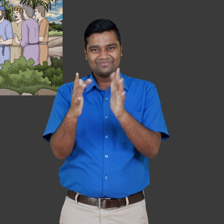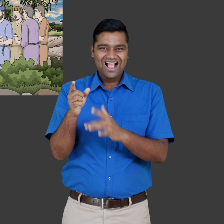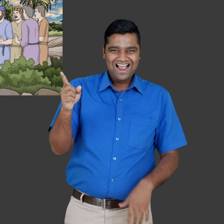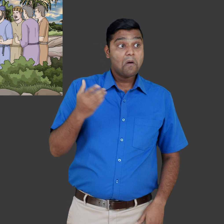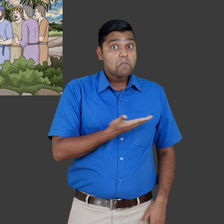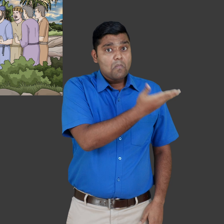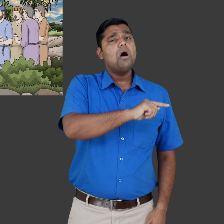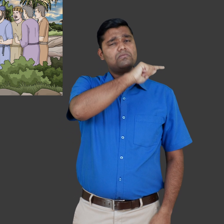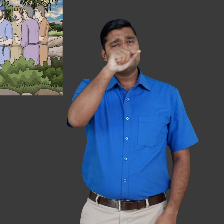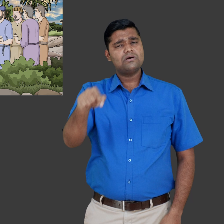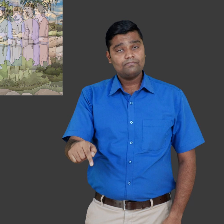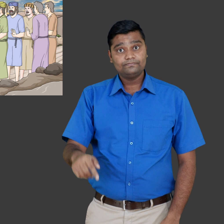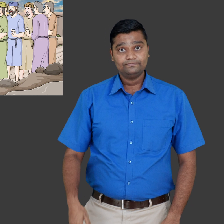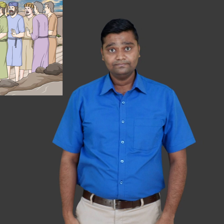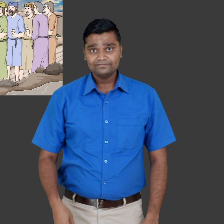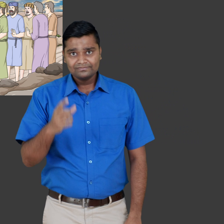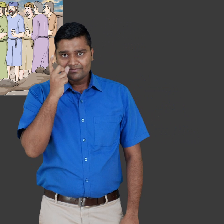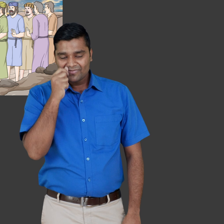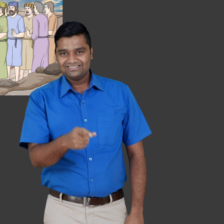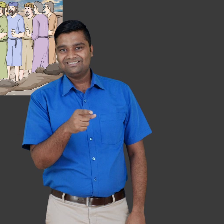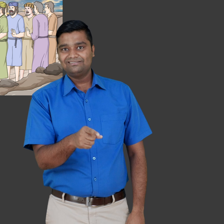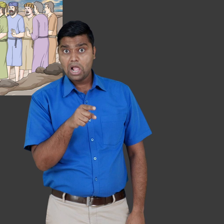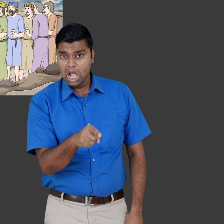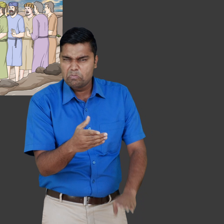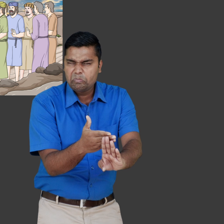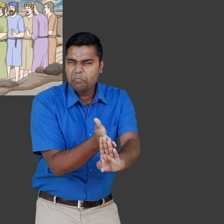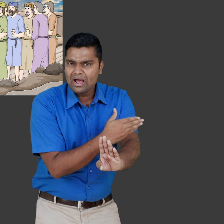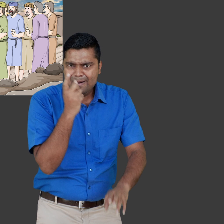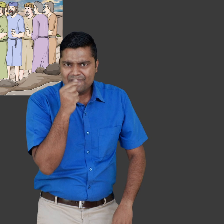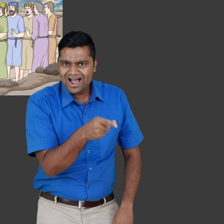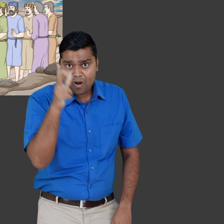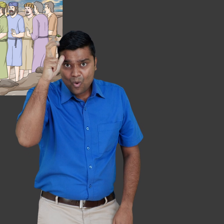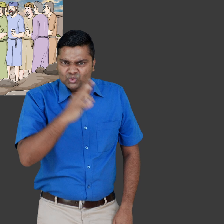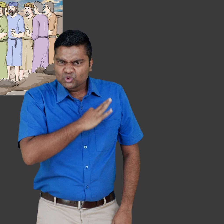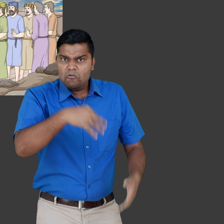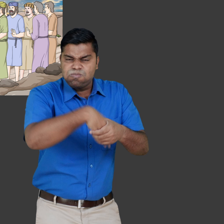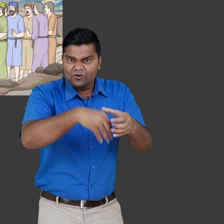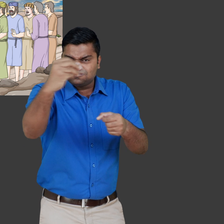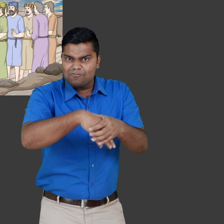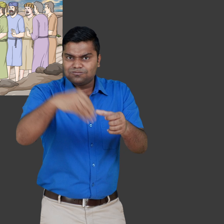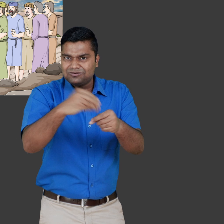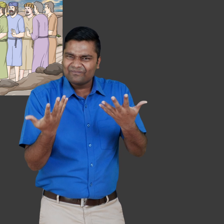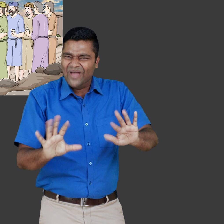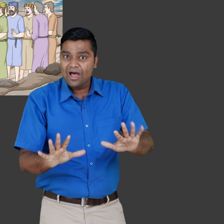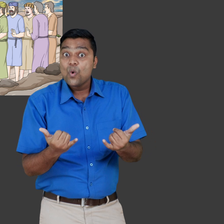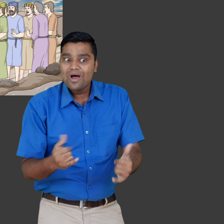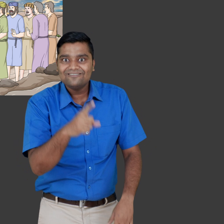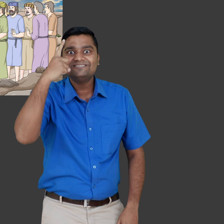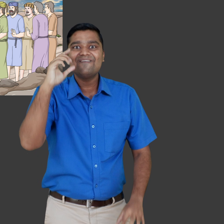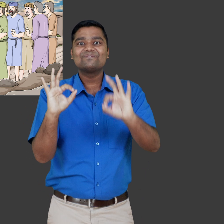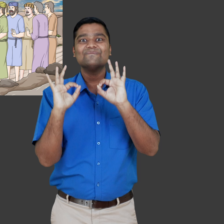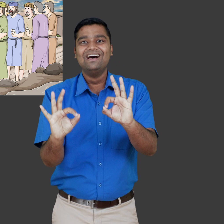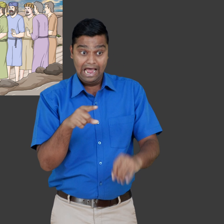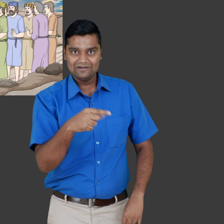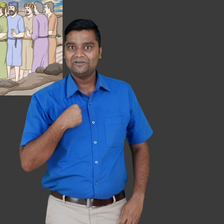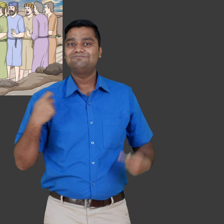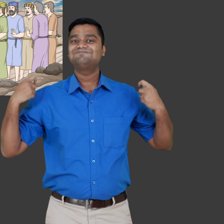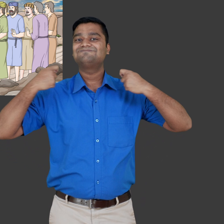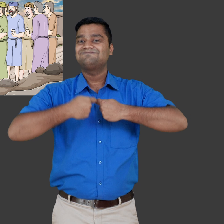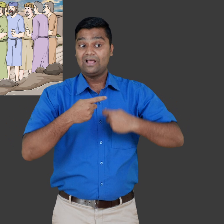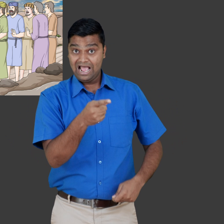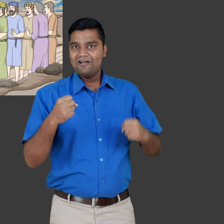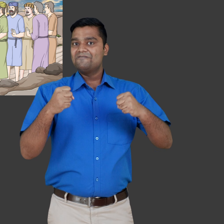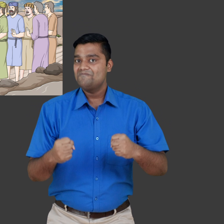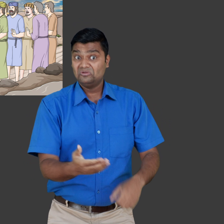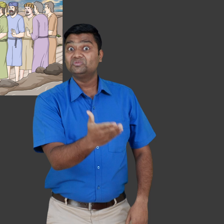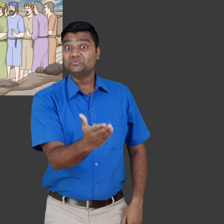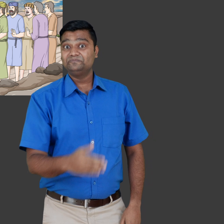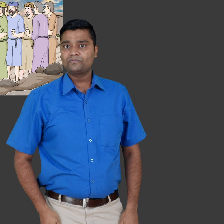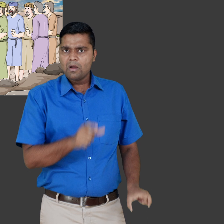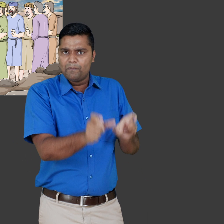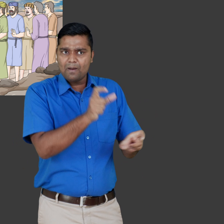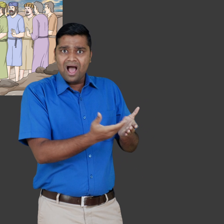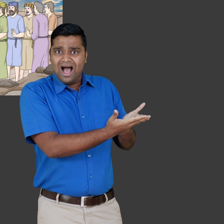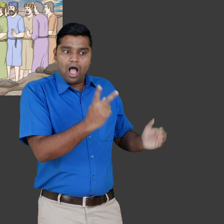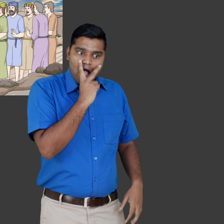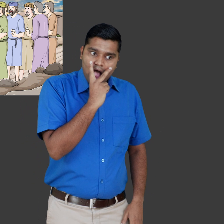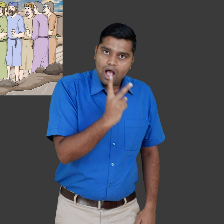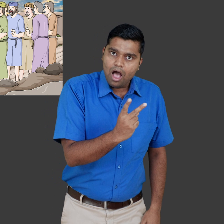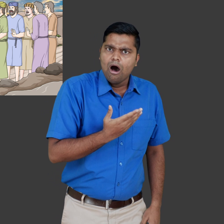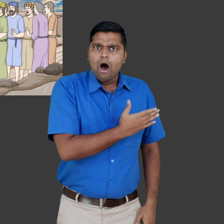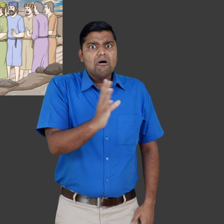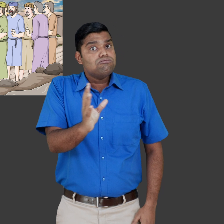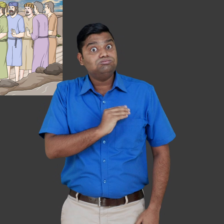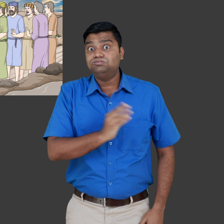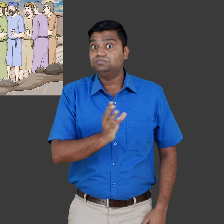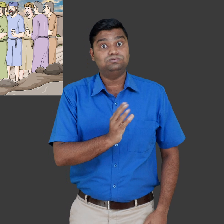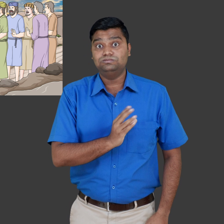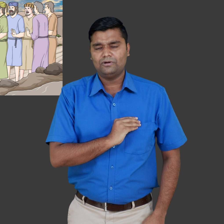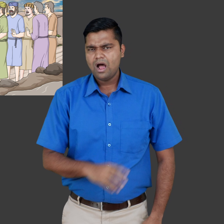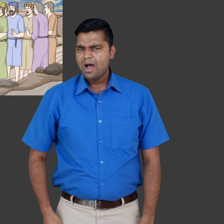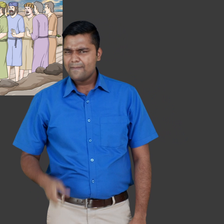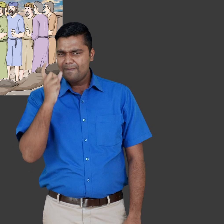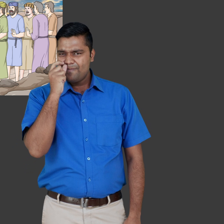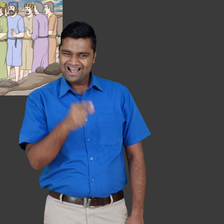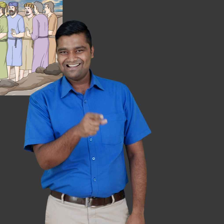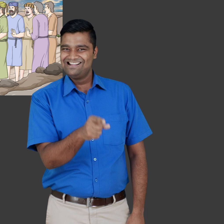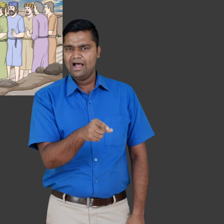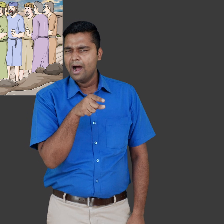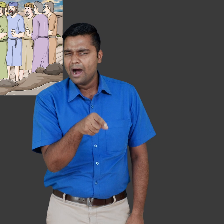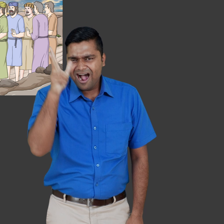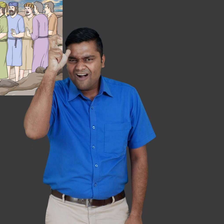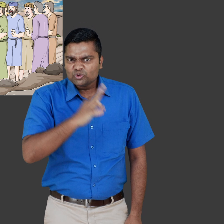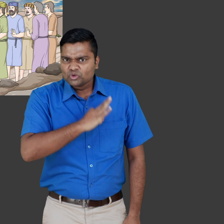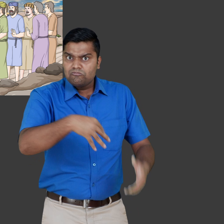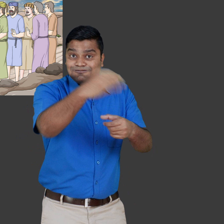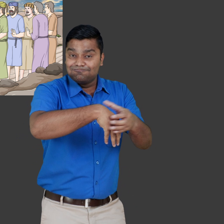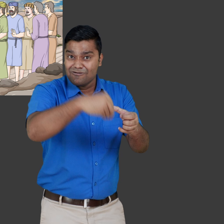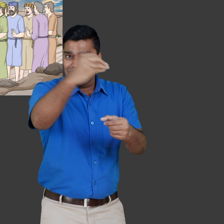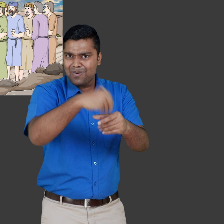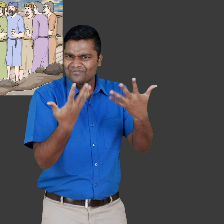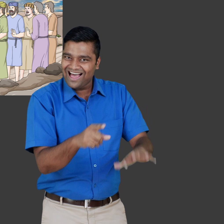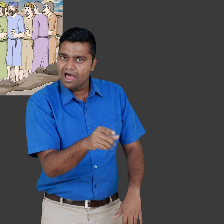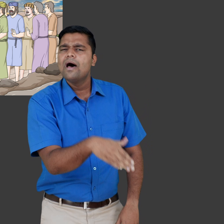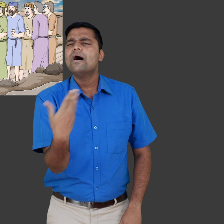When they came to Jesus, they saw the man who had been possessed by the legion of demons sitting there, clothed and in his right mind;